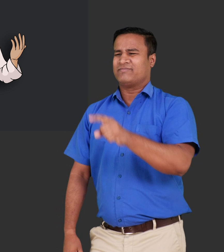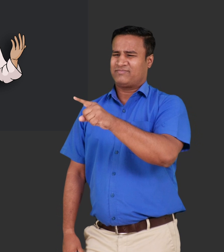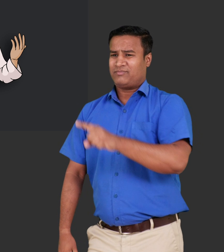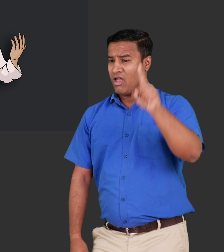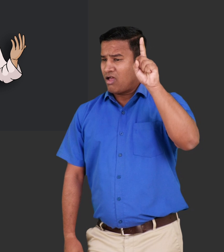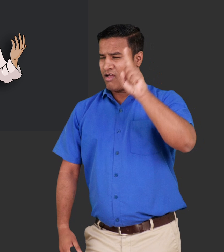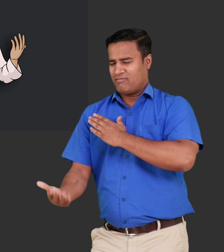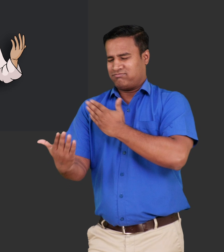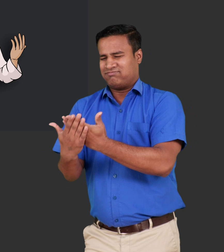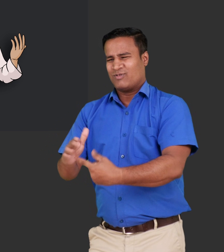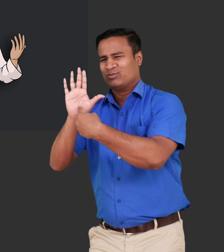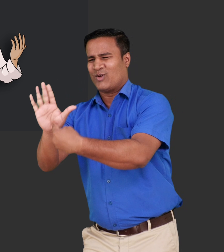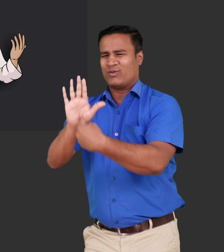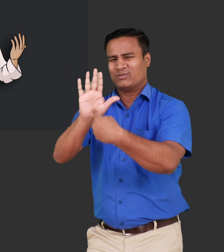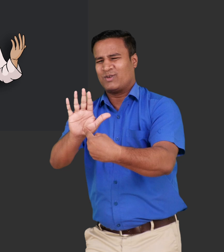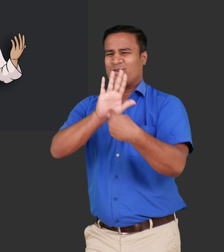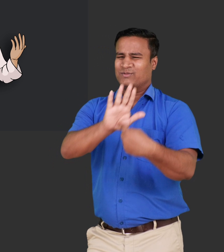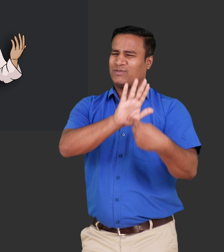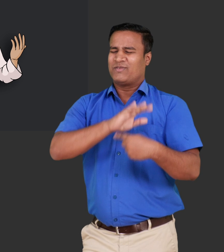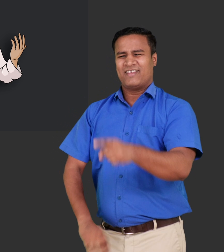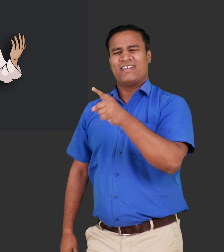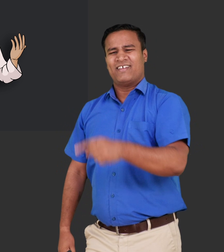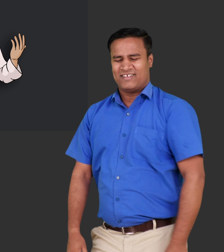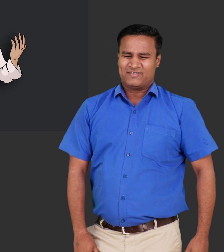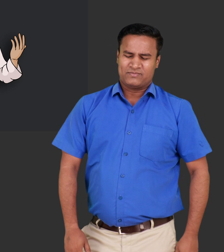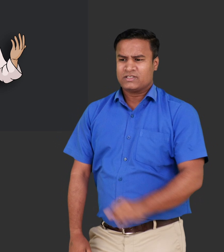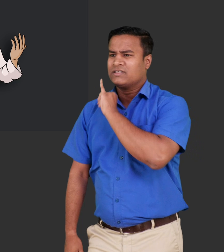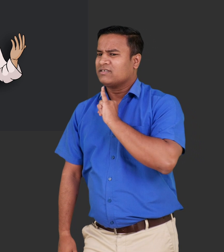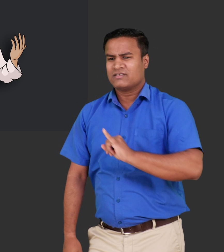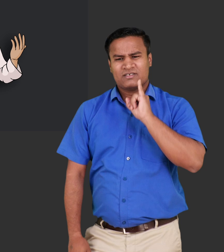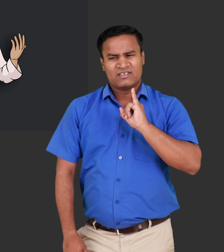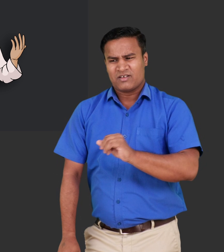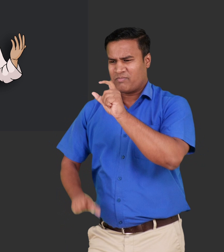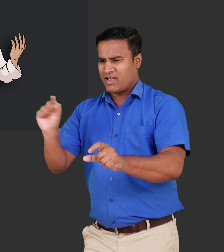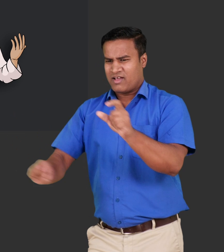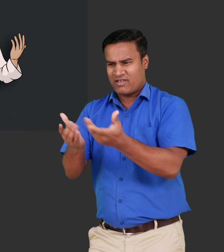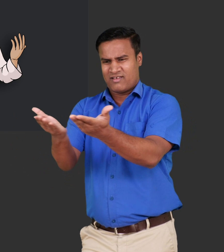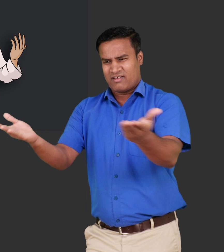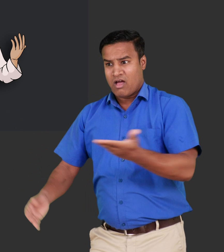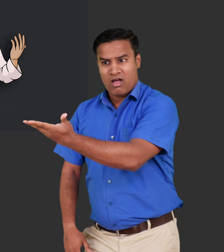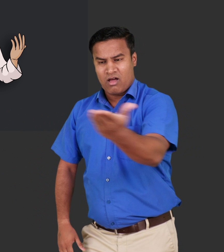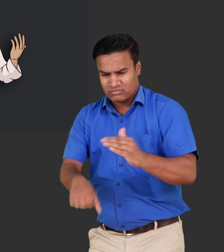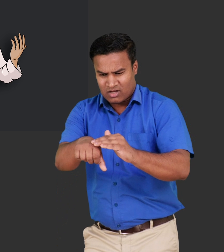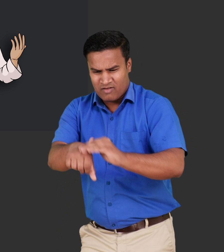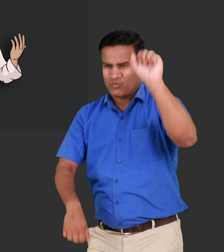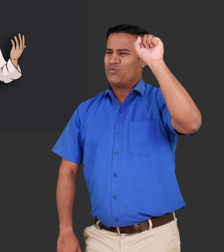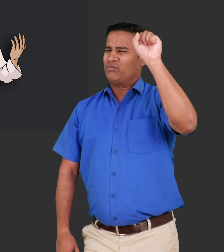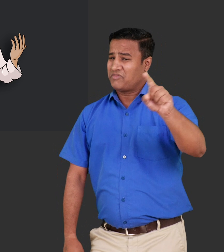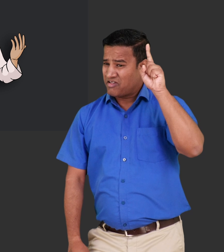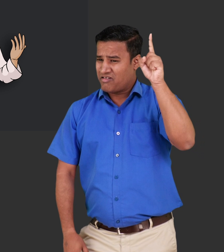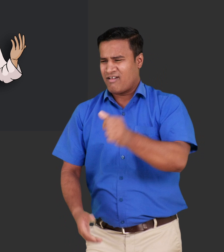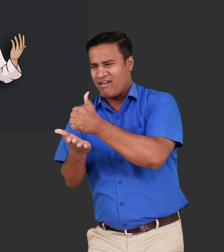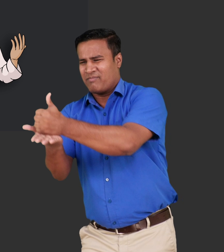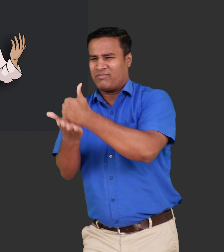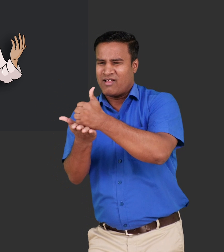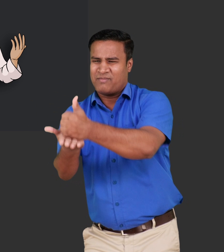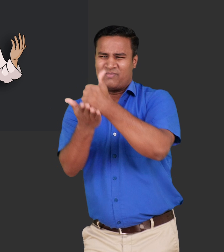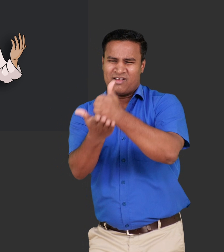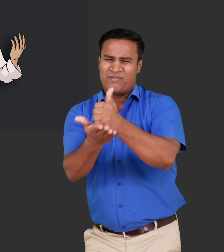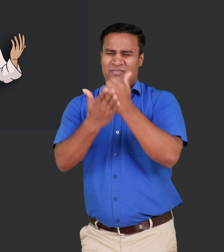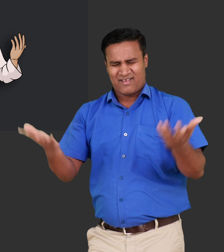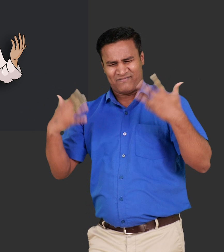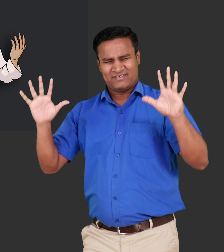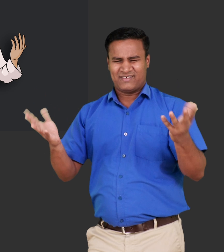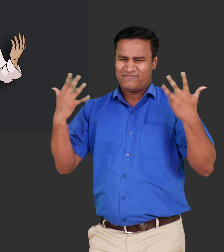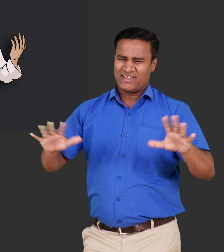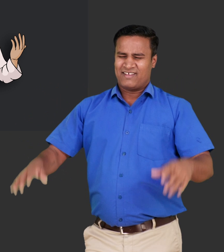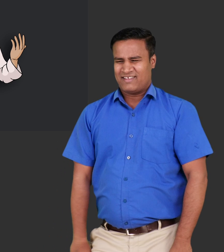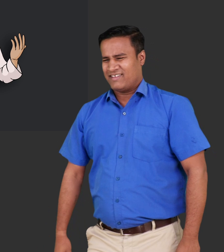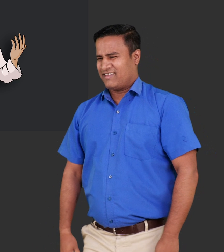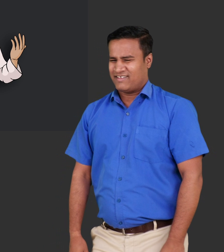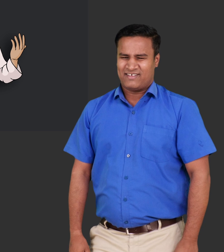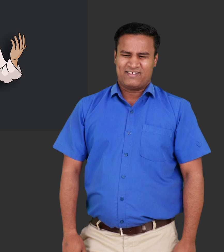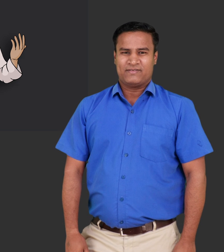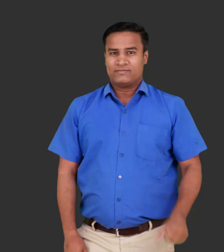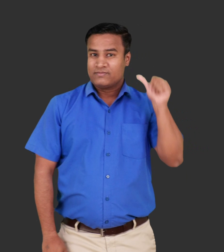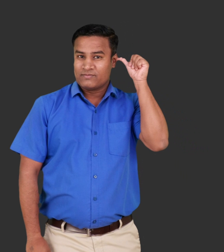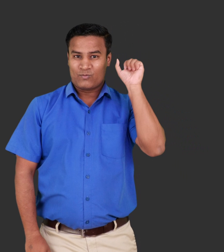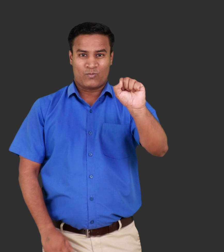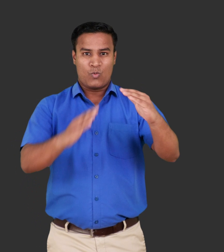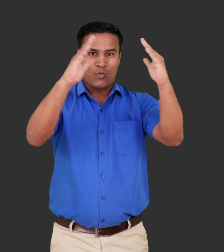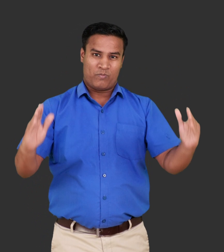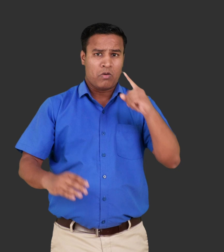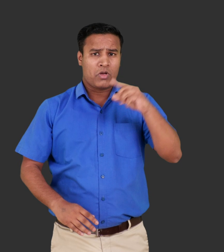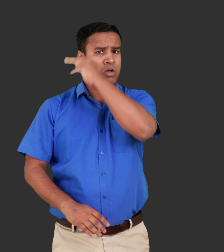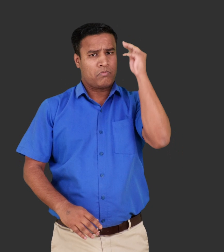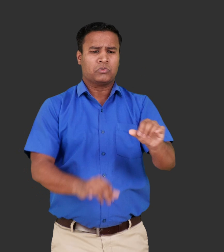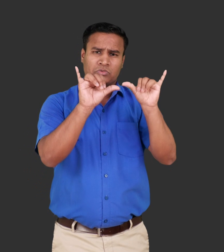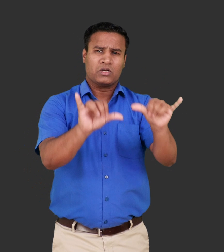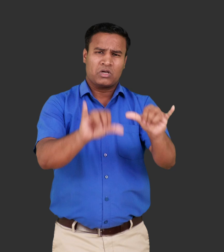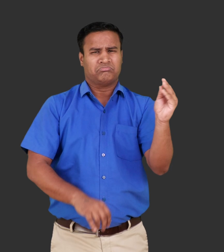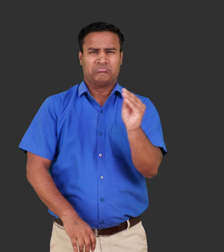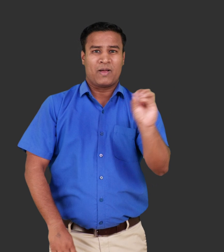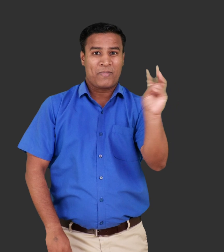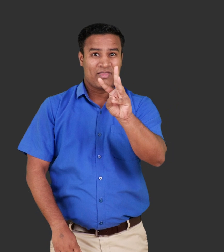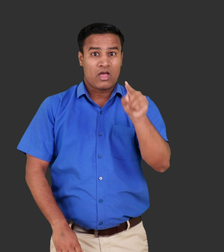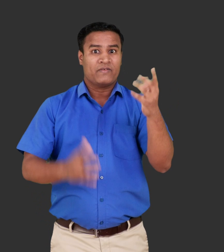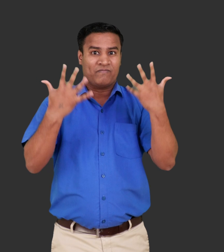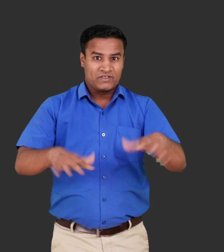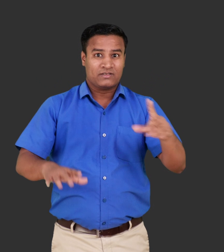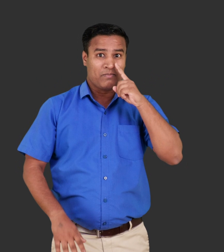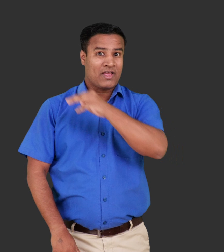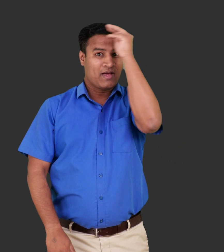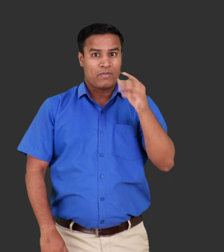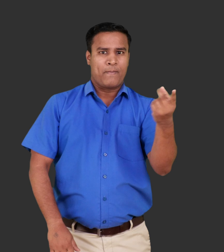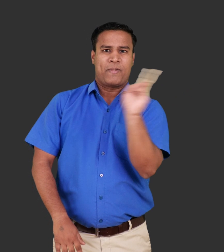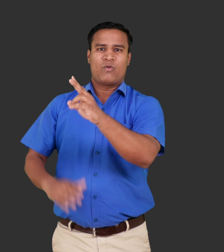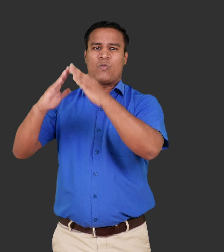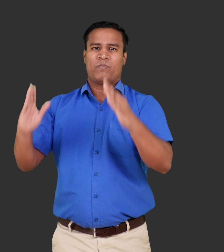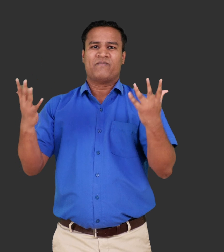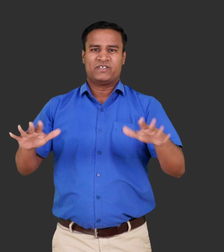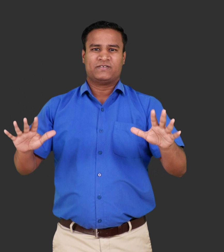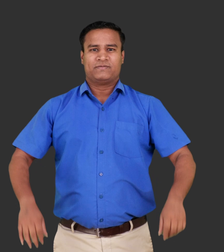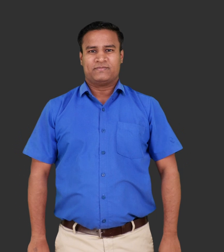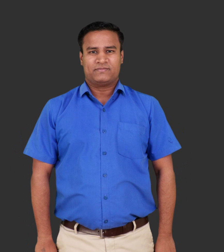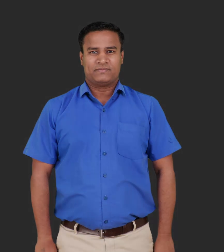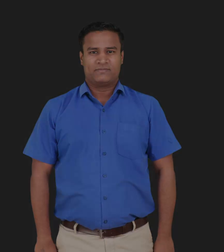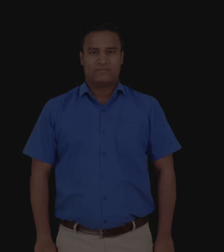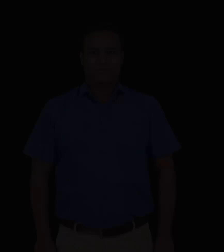Mary stayed with Elizabeth for about three months and then returned home.